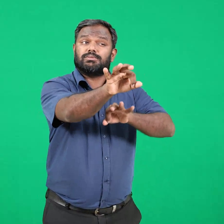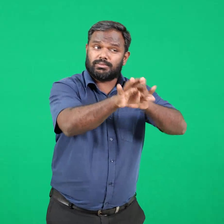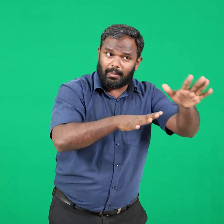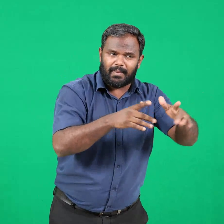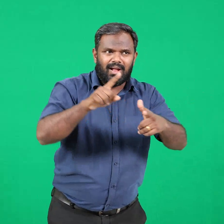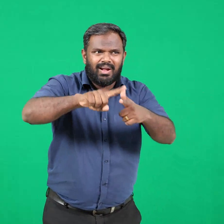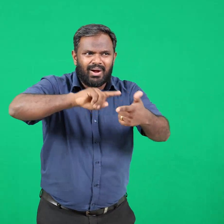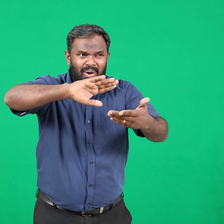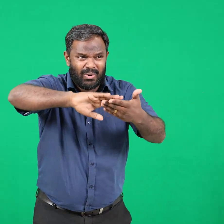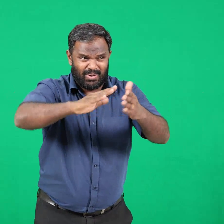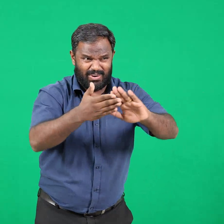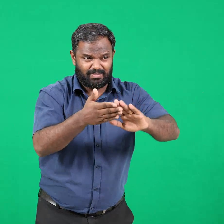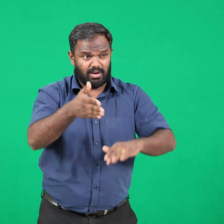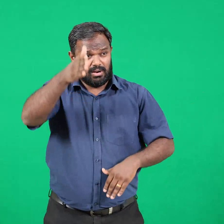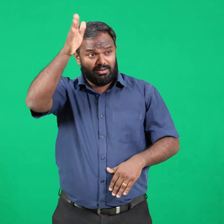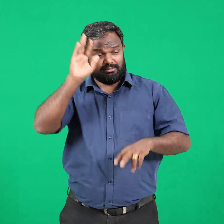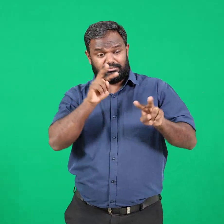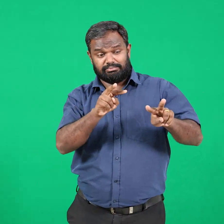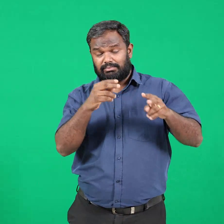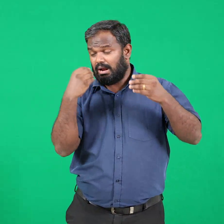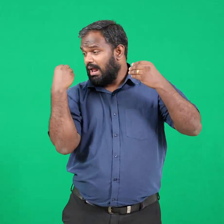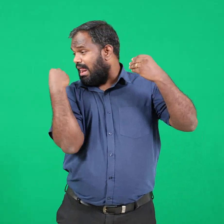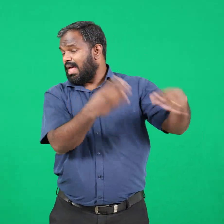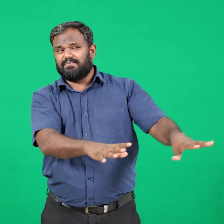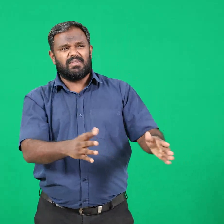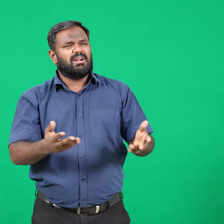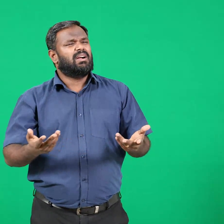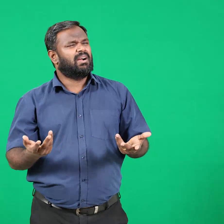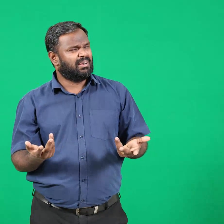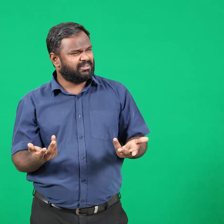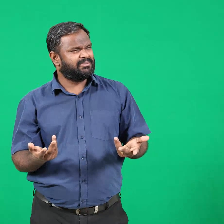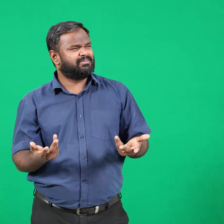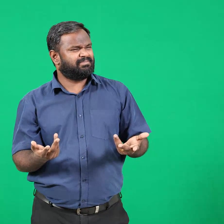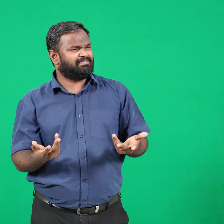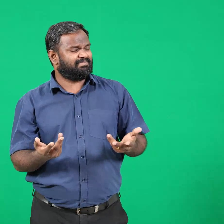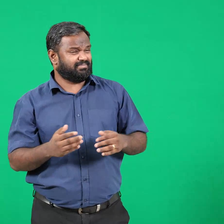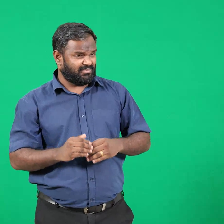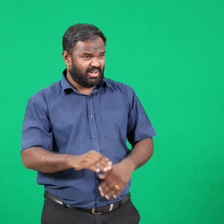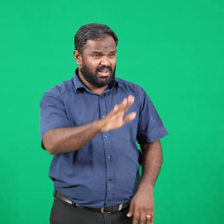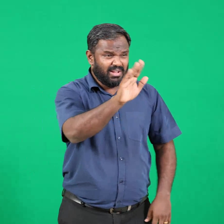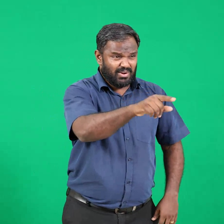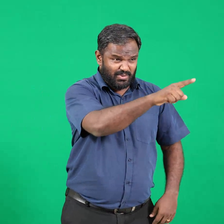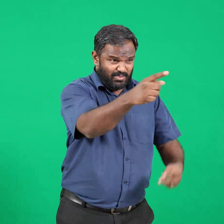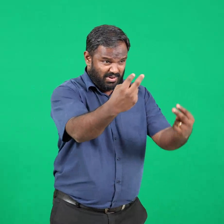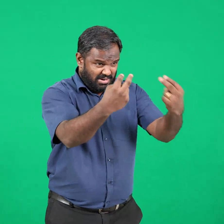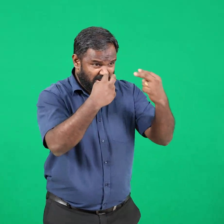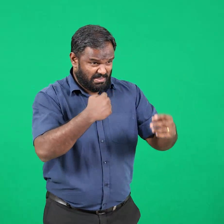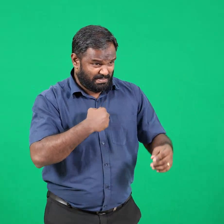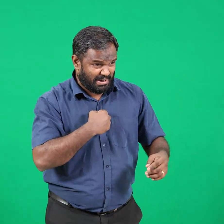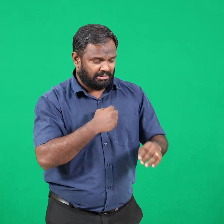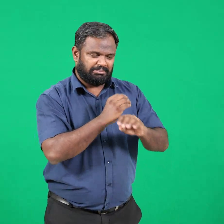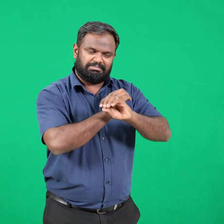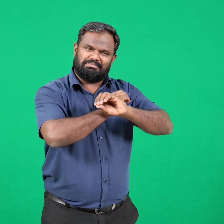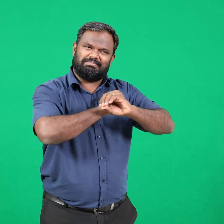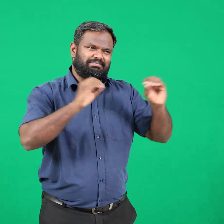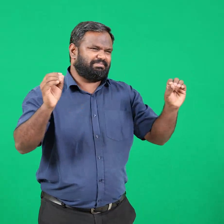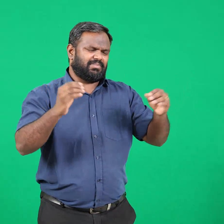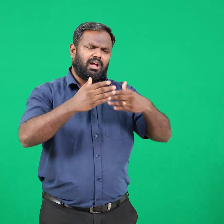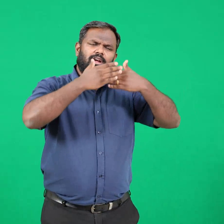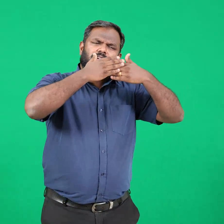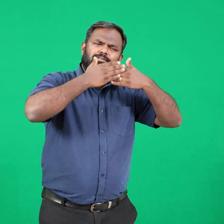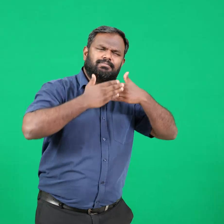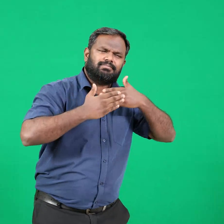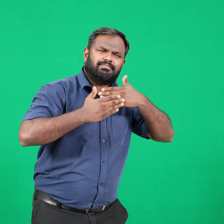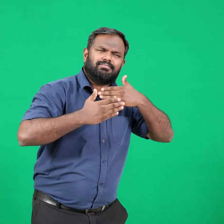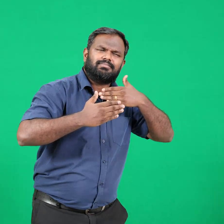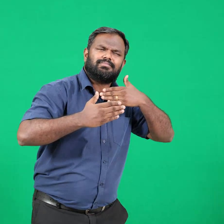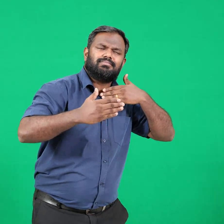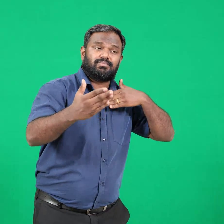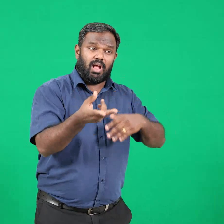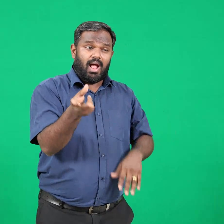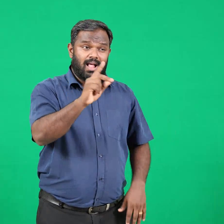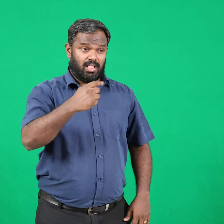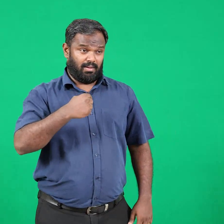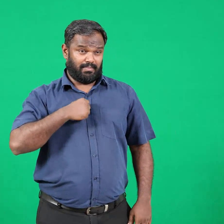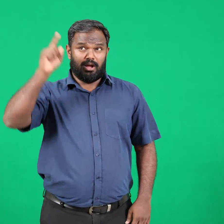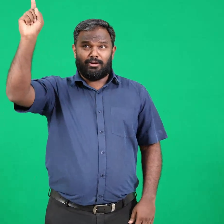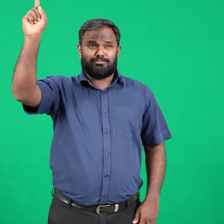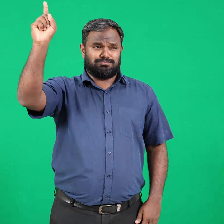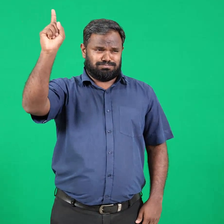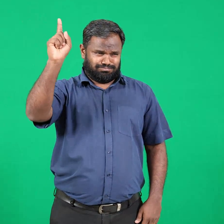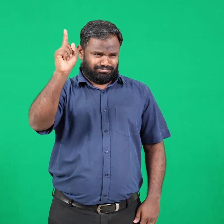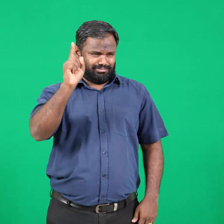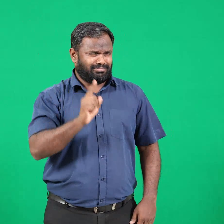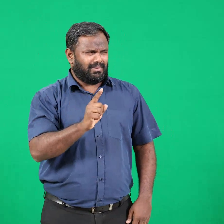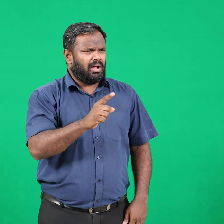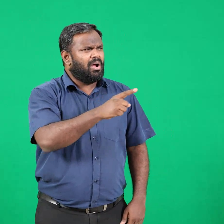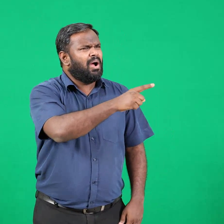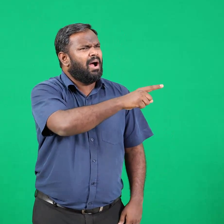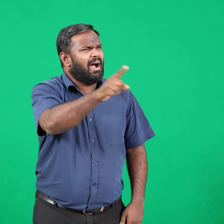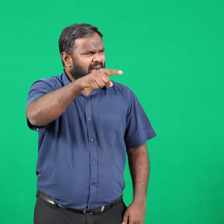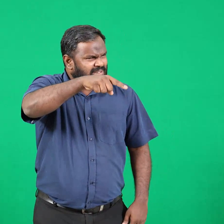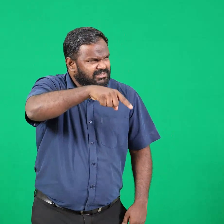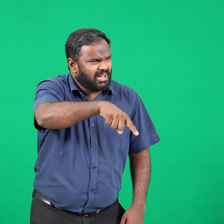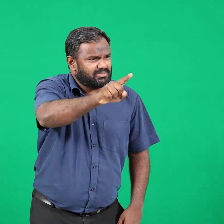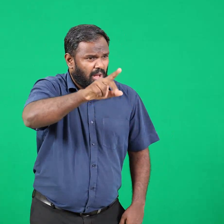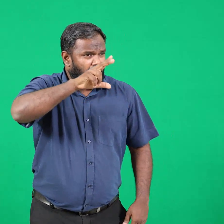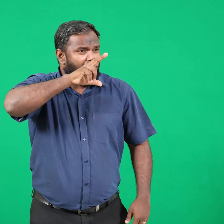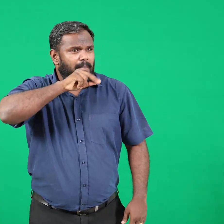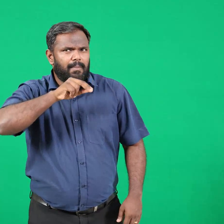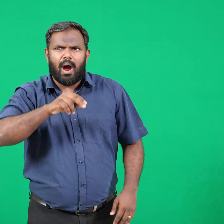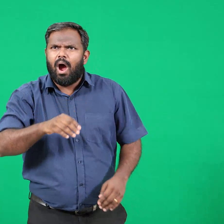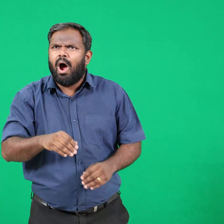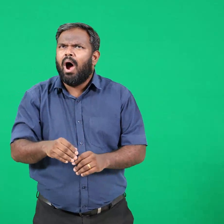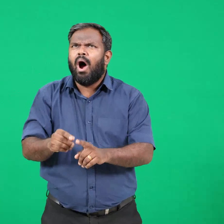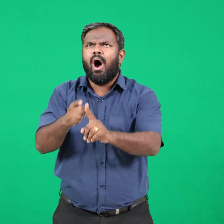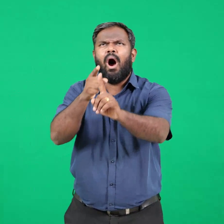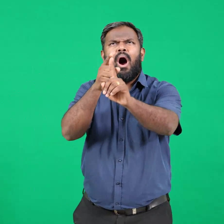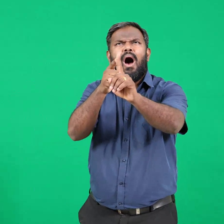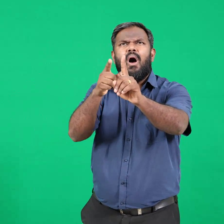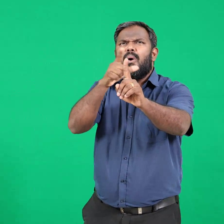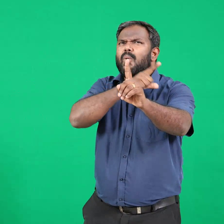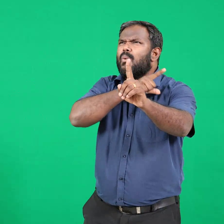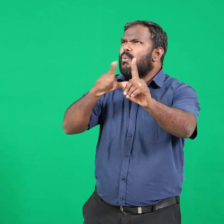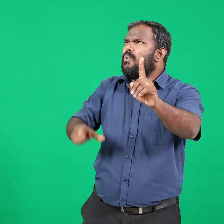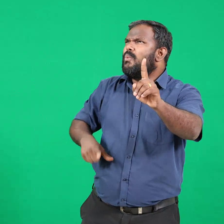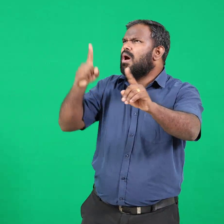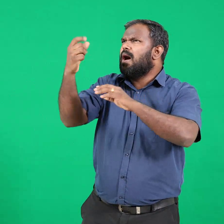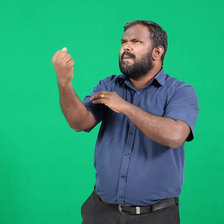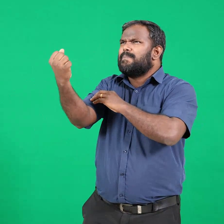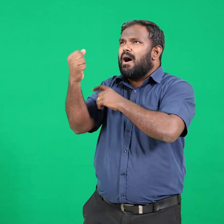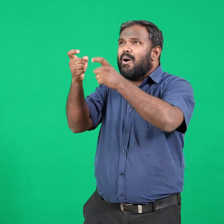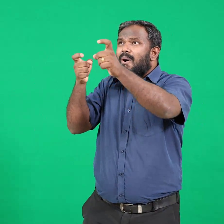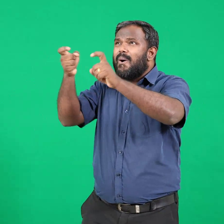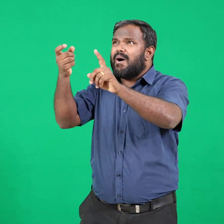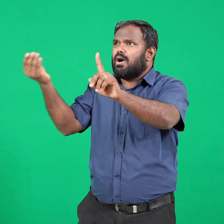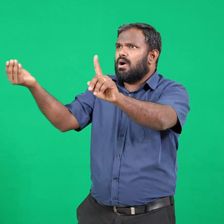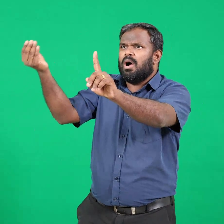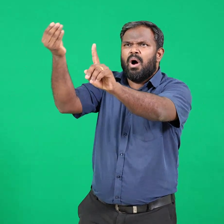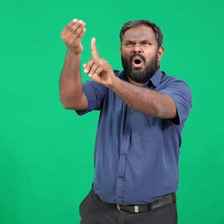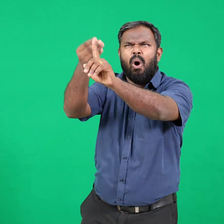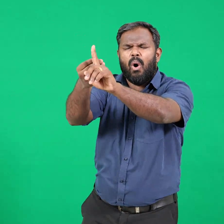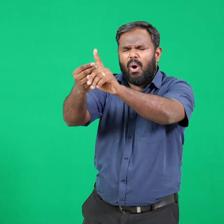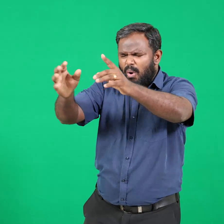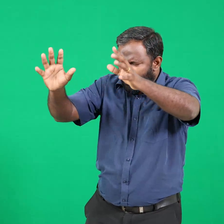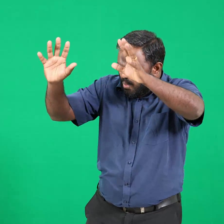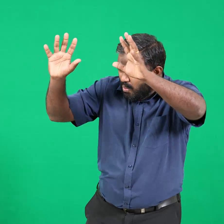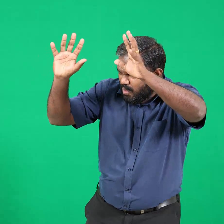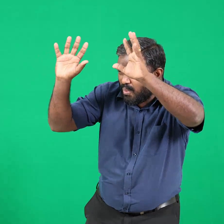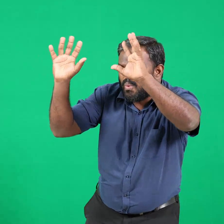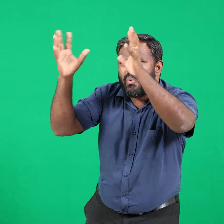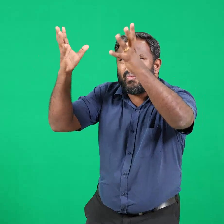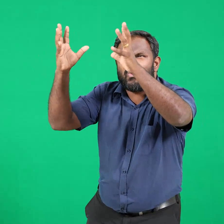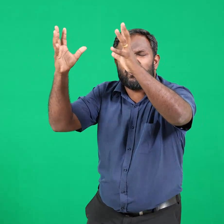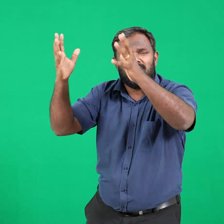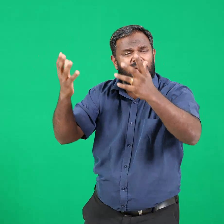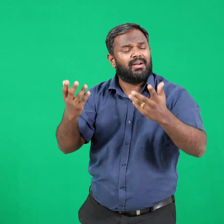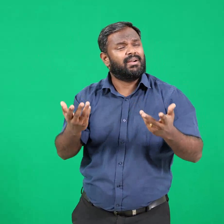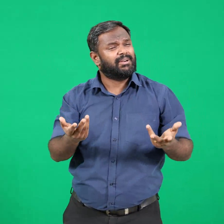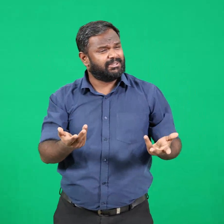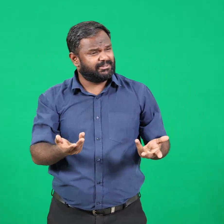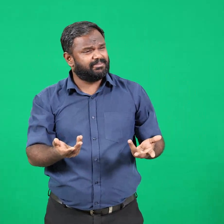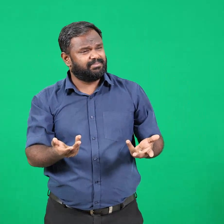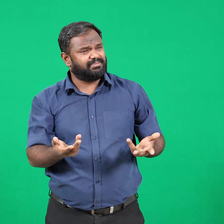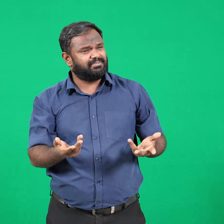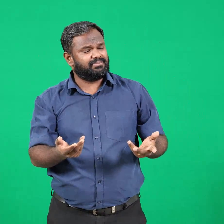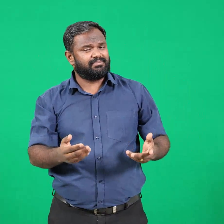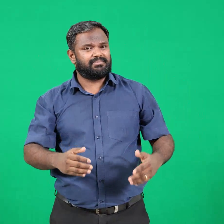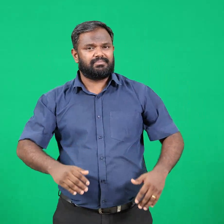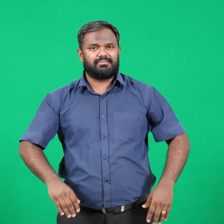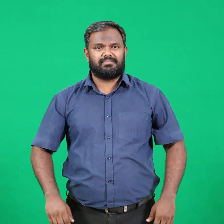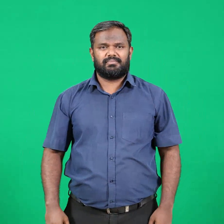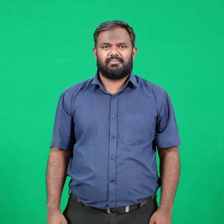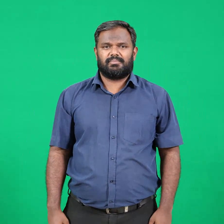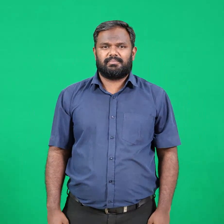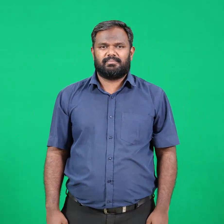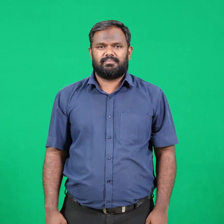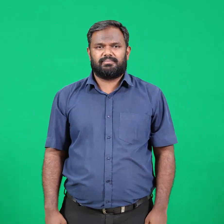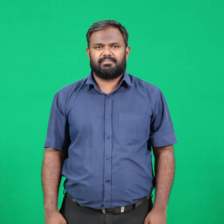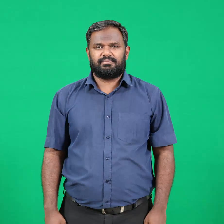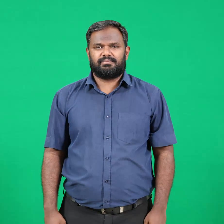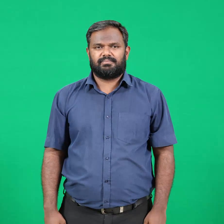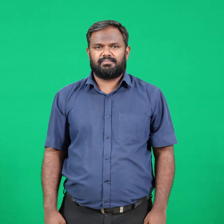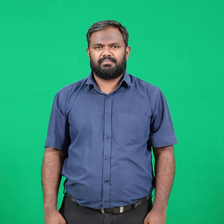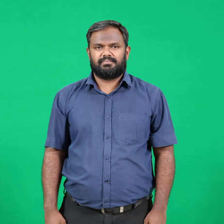For I tell you that you will not see Me again until you say, ' Blessed is He who comes in the name of the Lord.'"